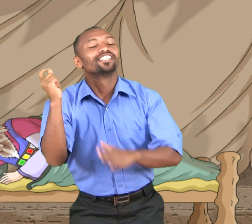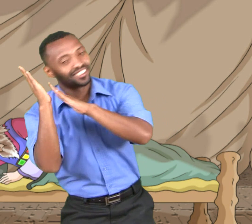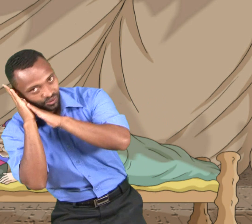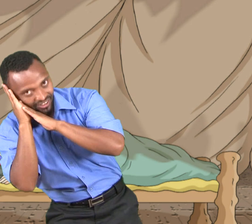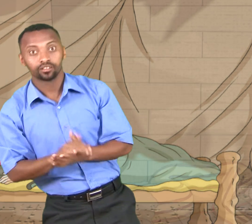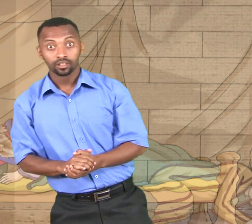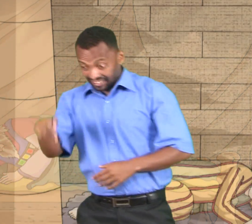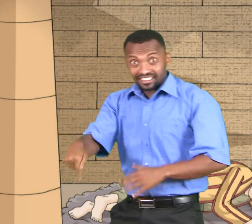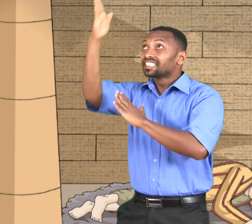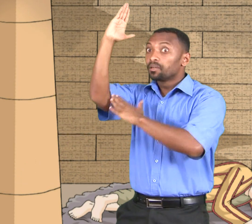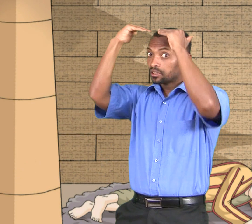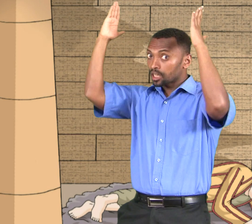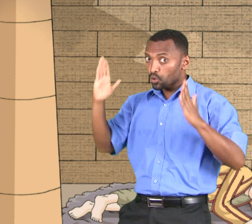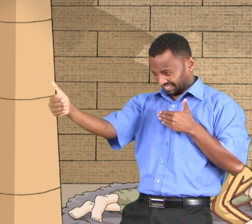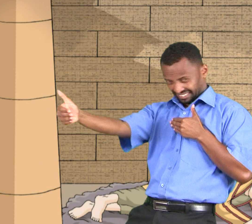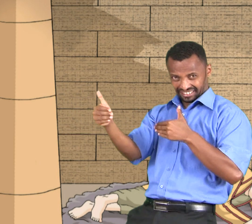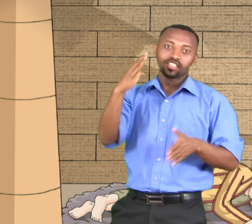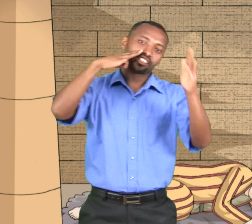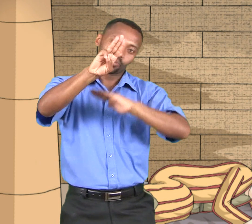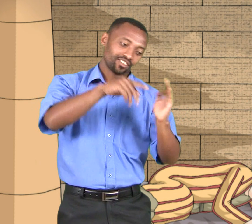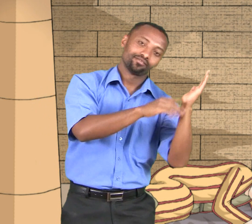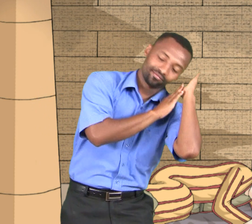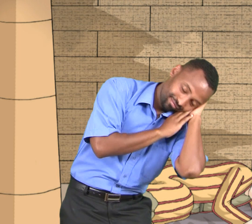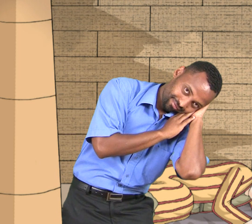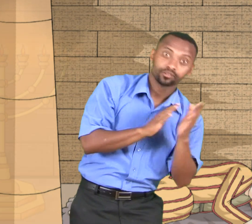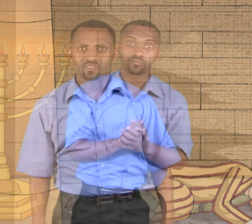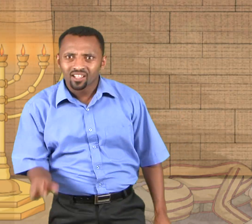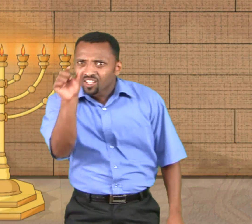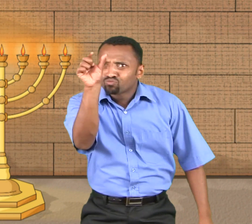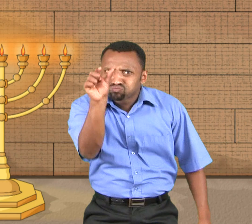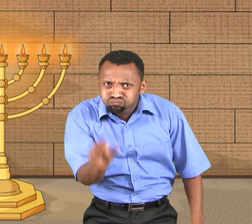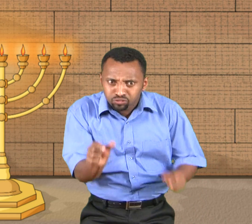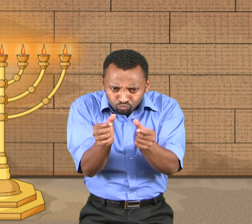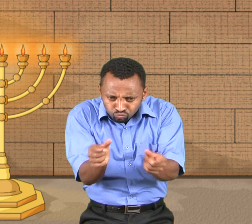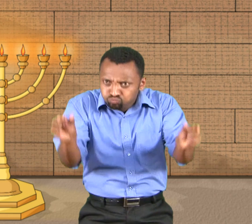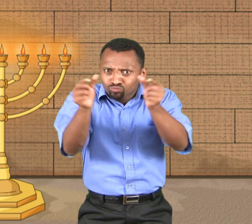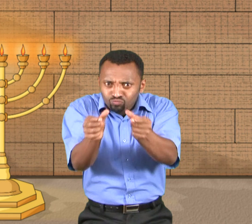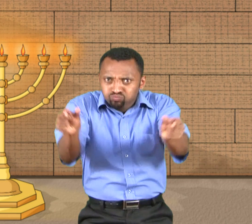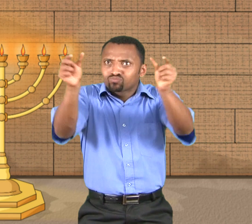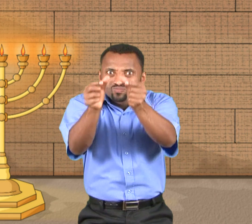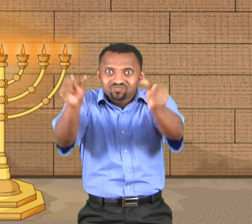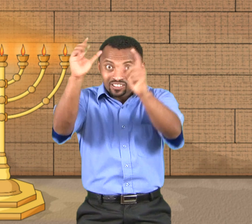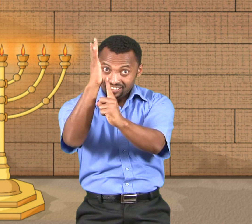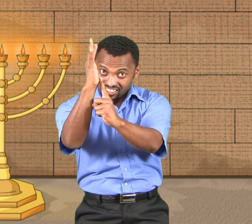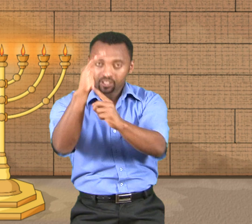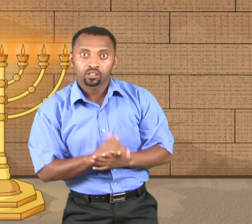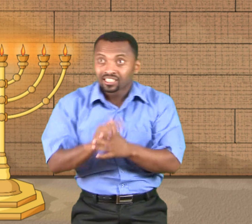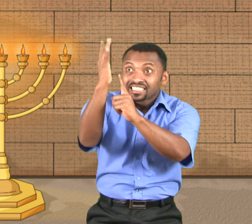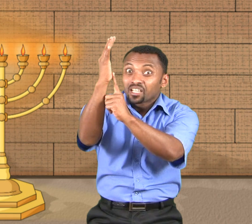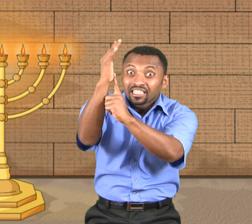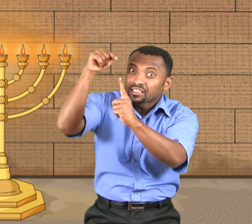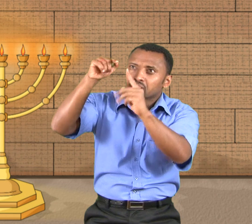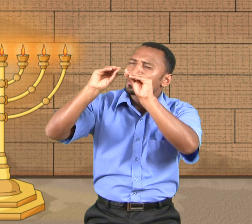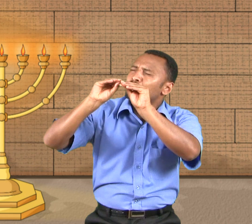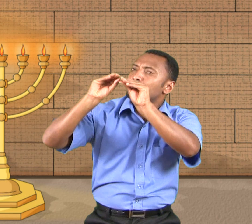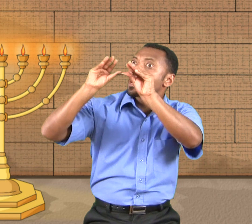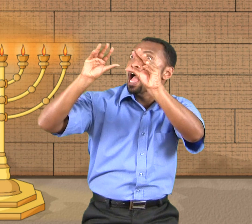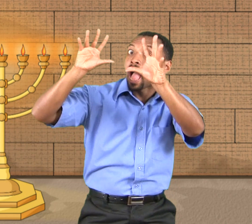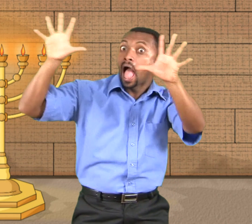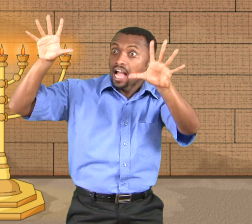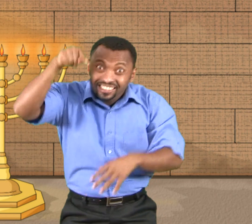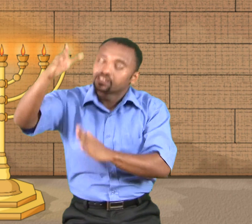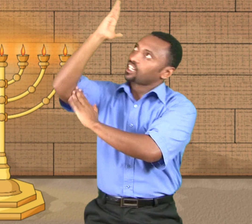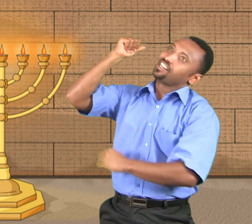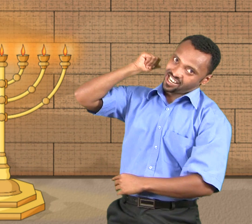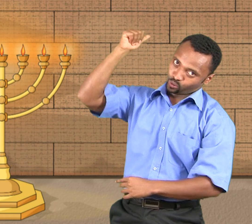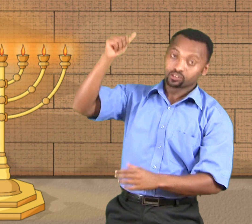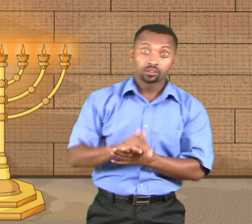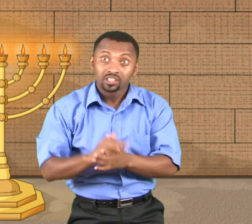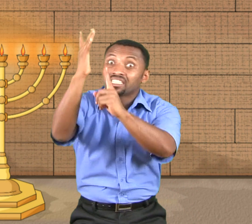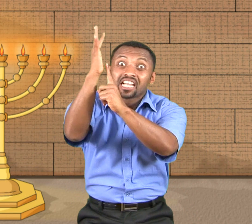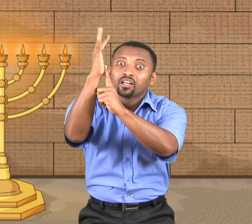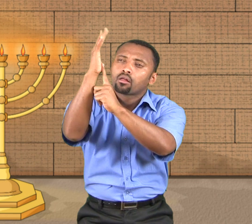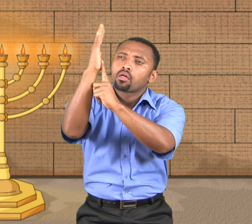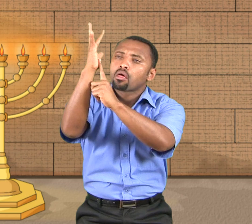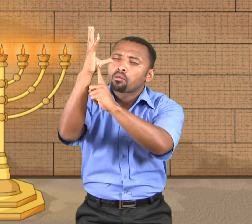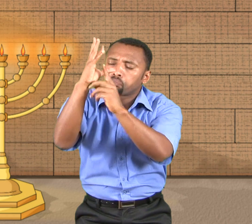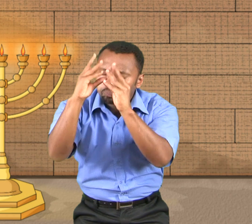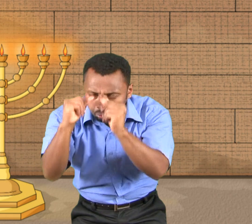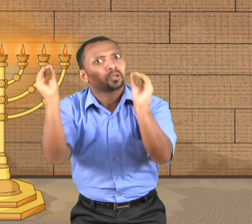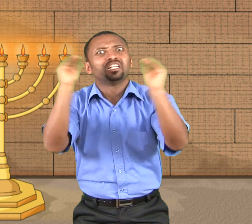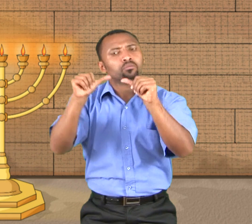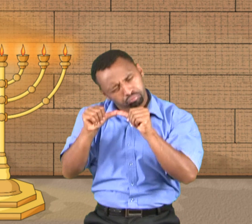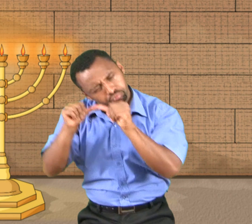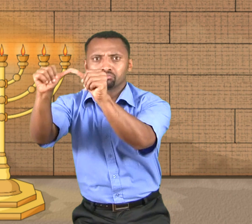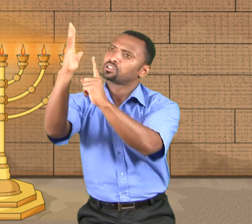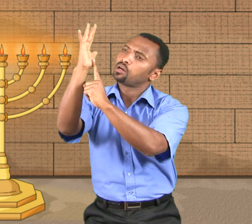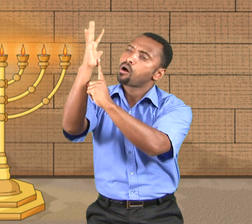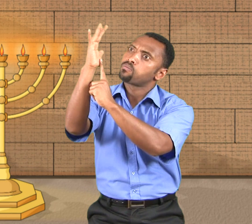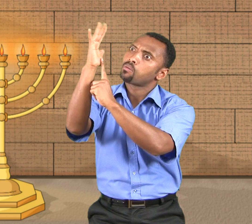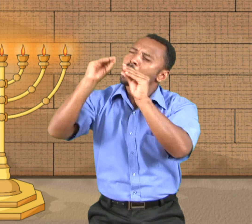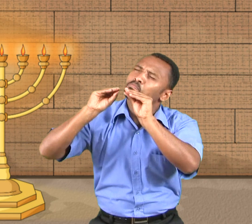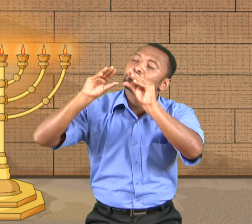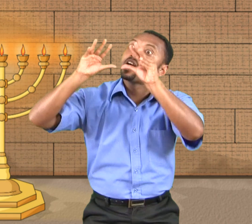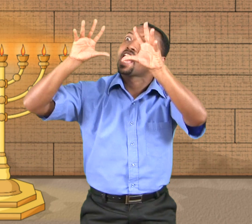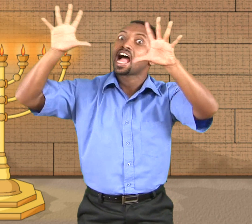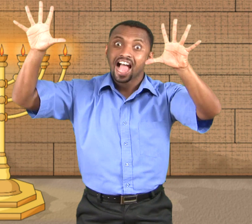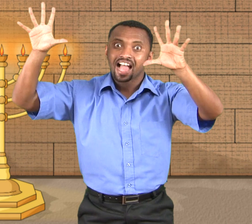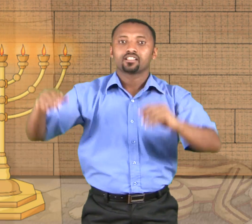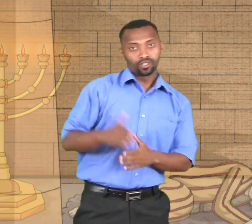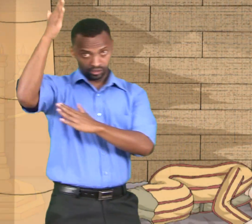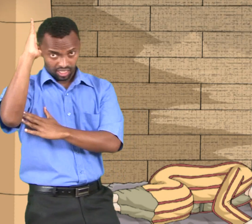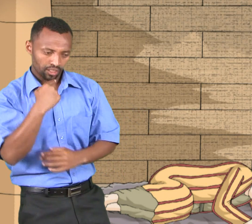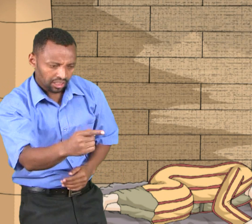Before the lamp of God had gone out, Samuel was lying down in the temple of the LORD, where the ark of God was located.